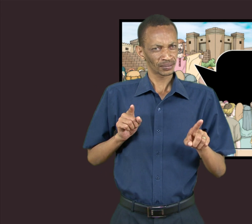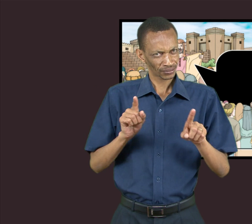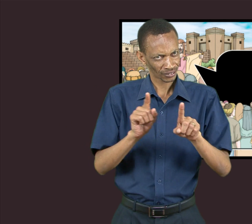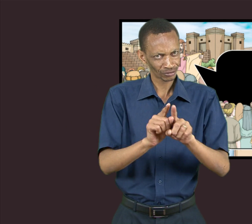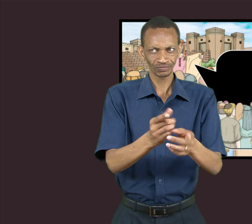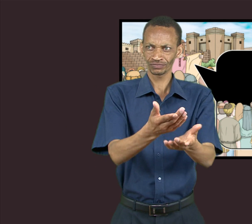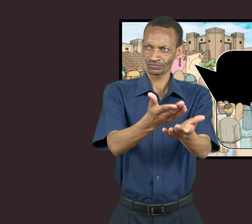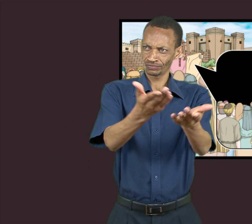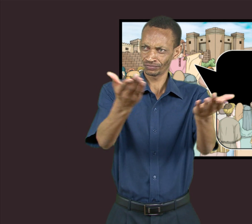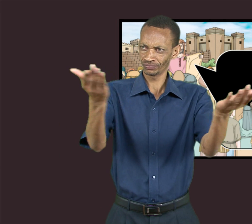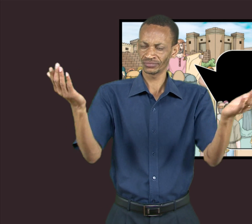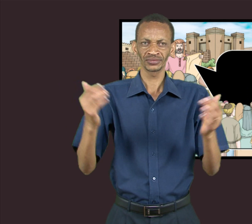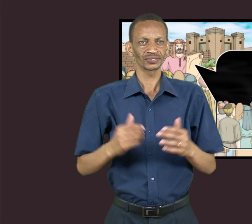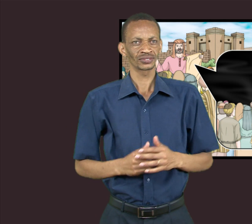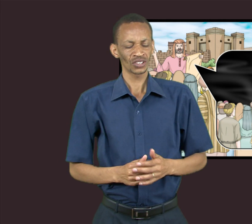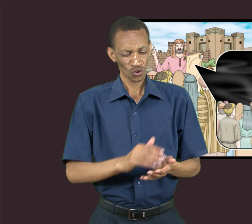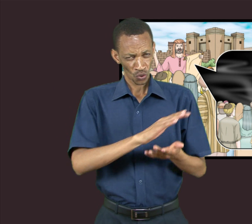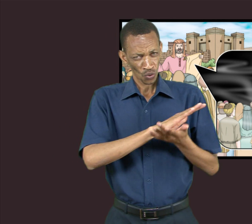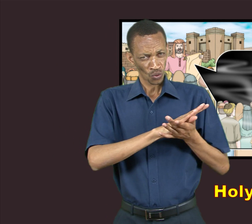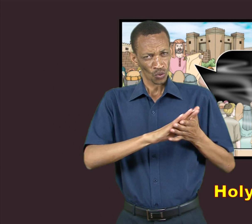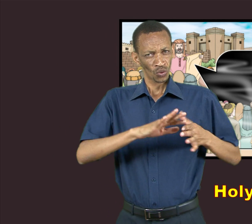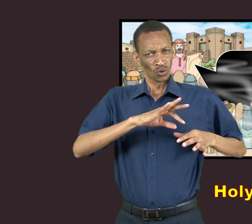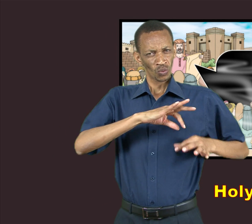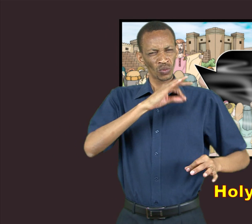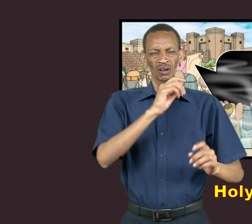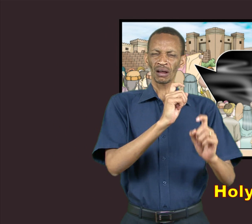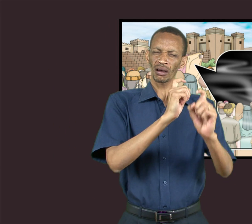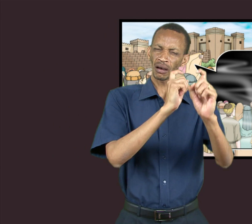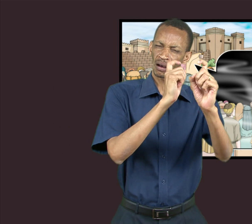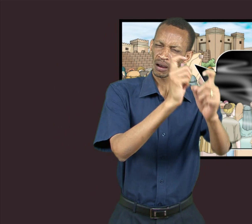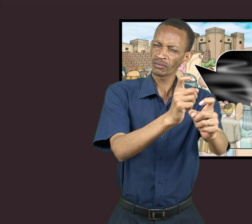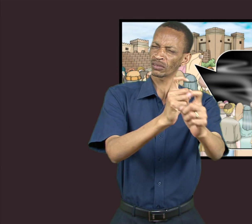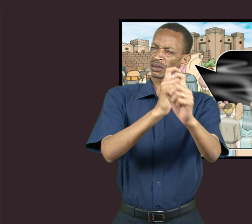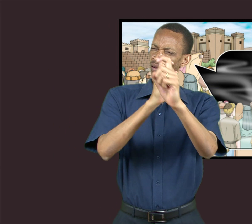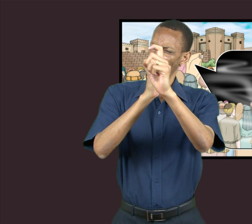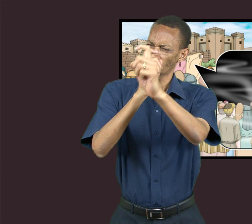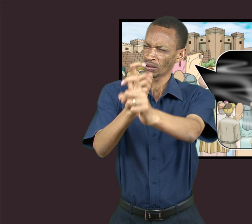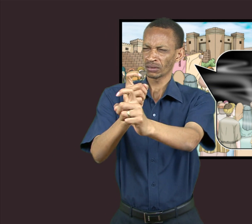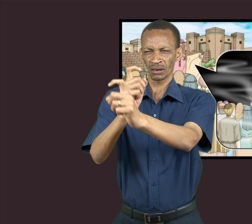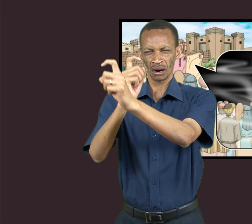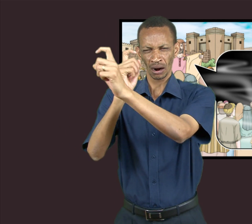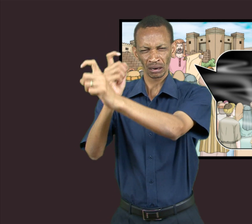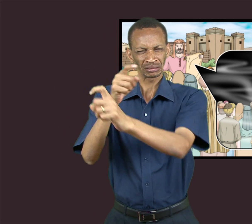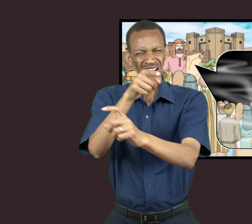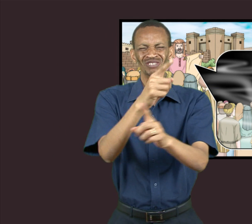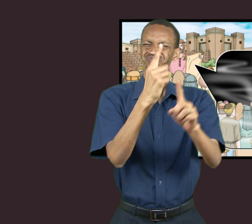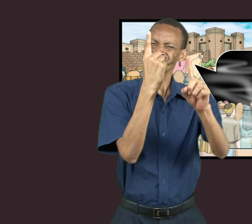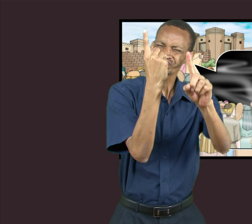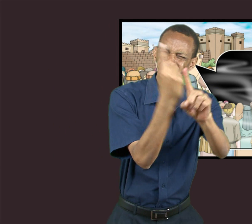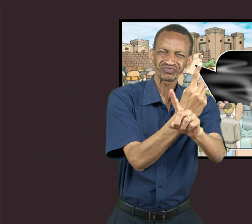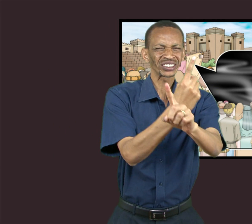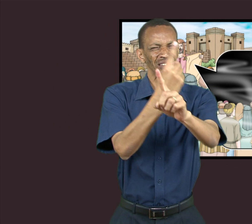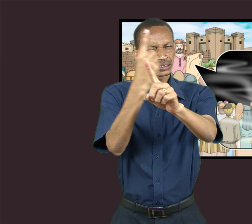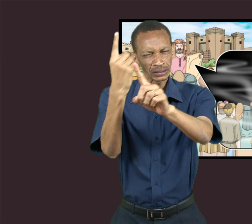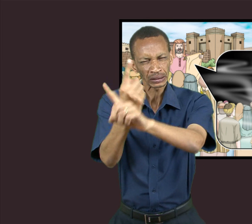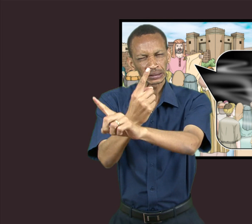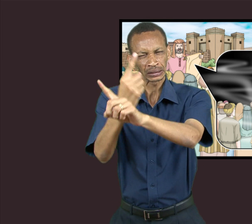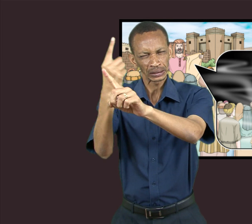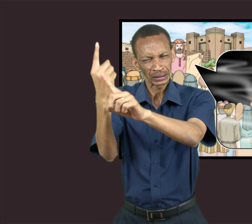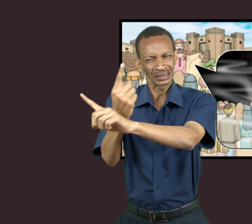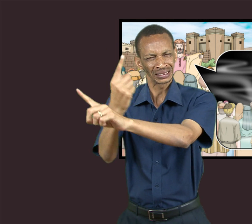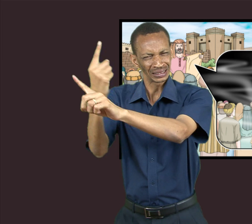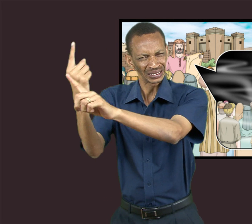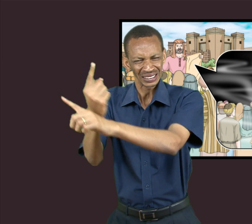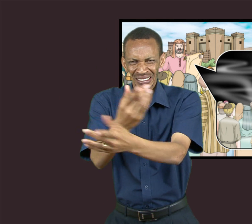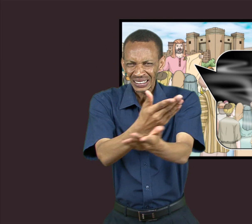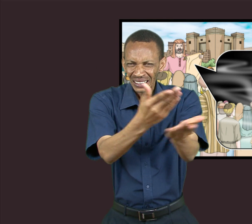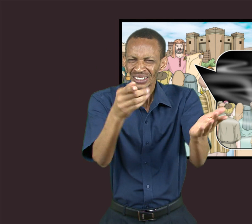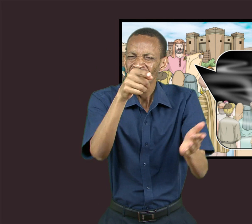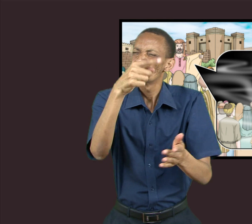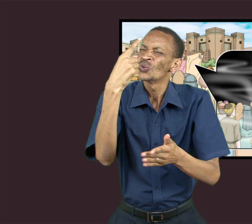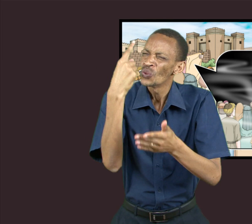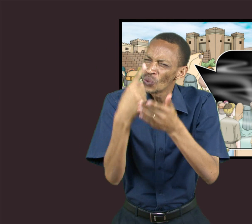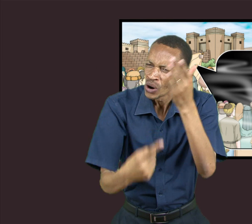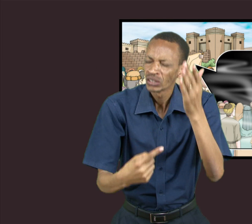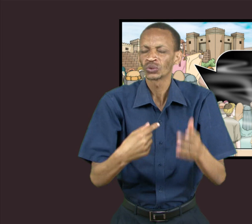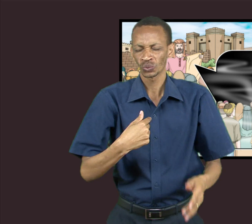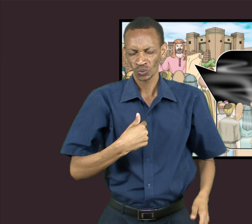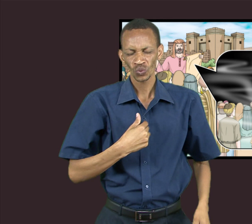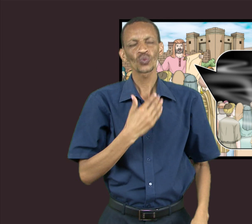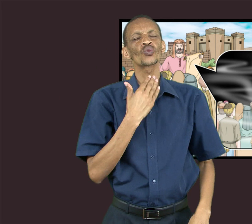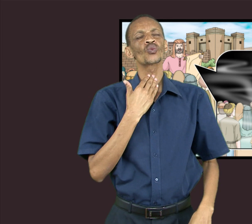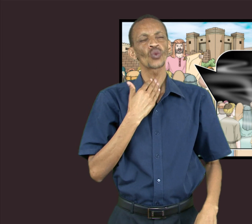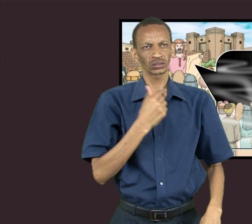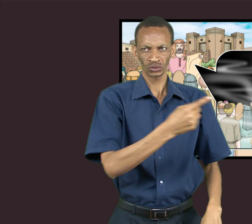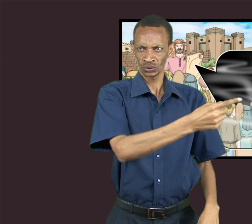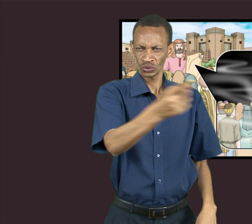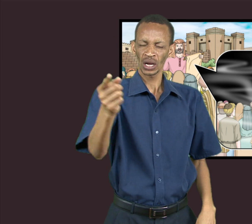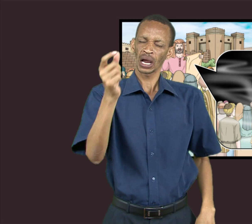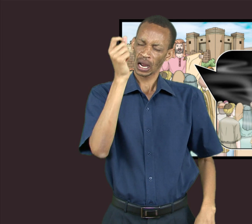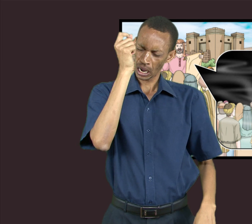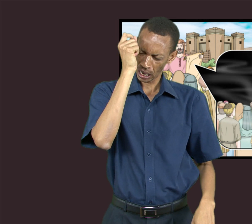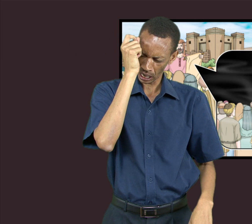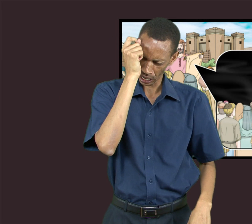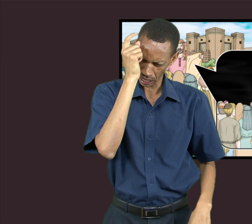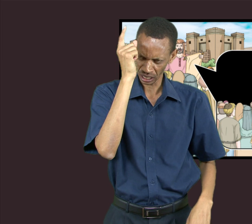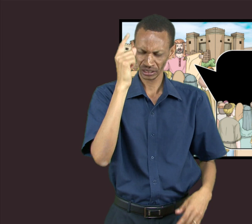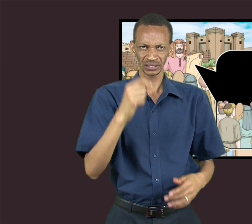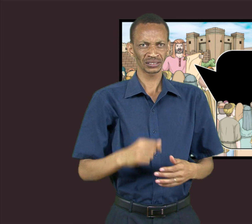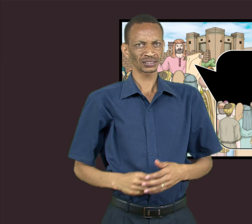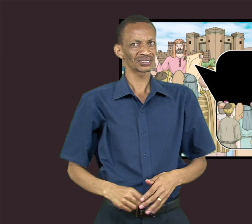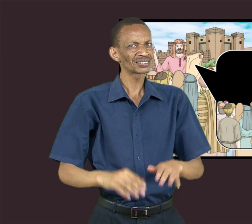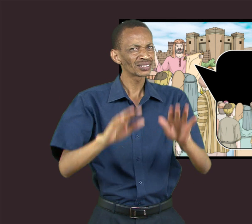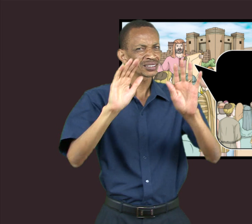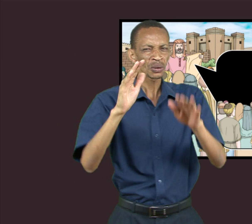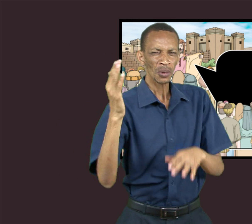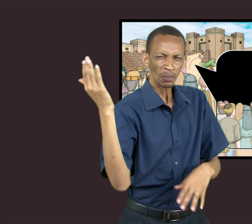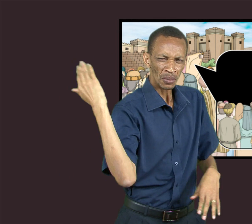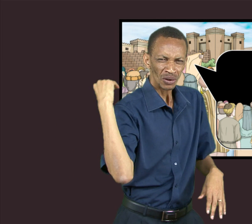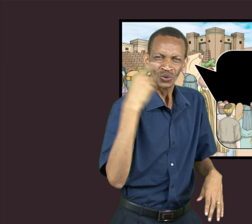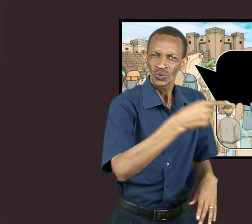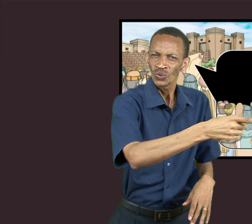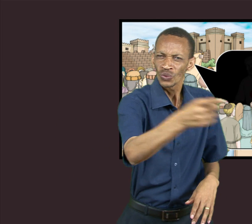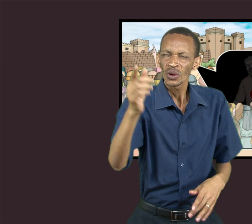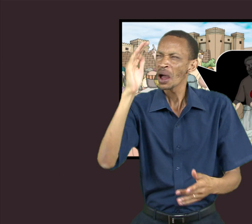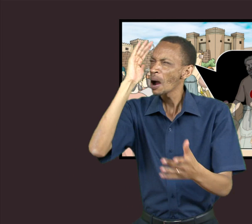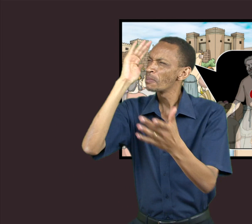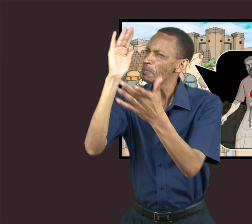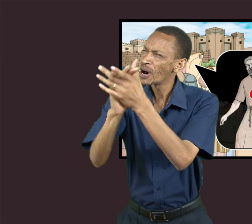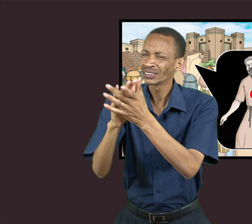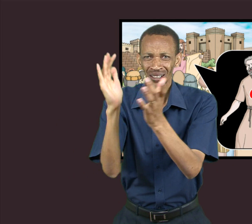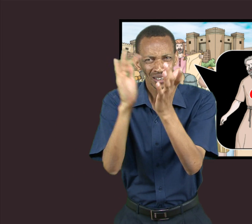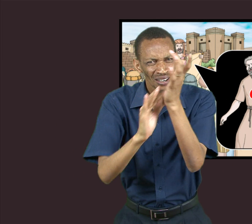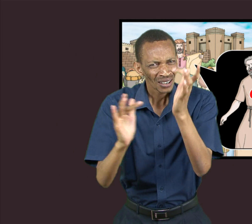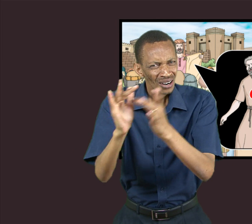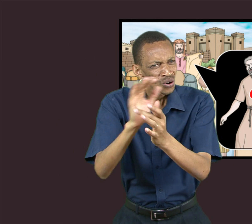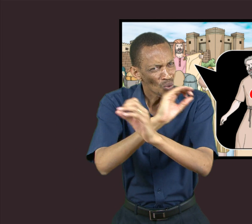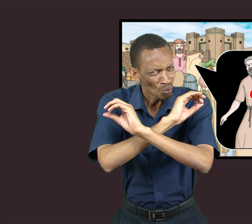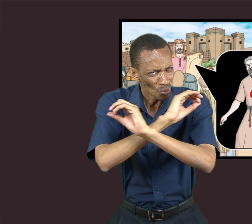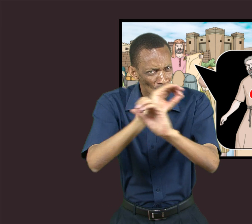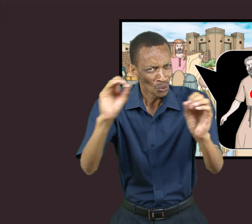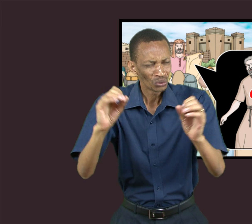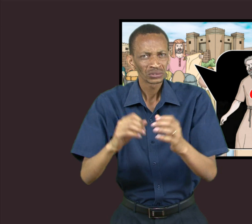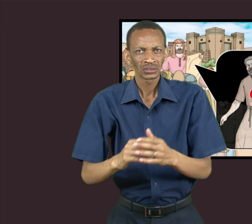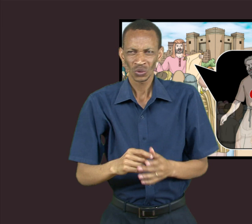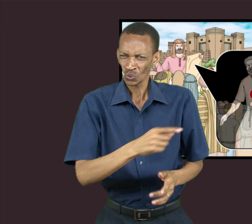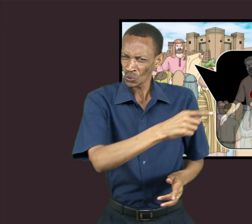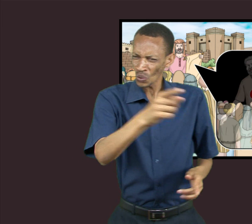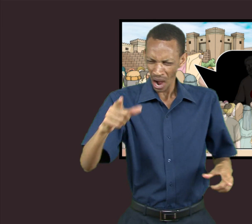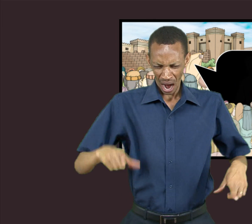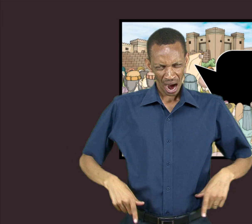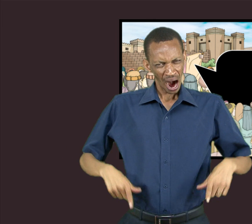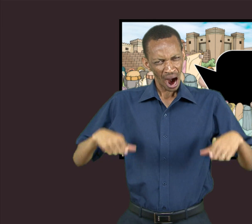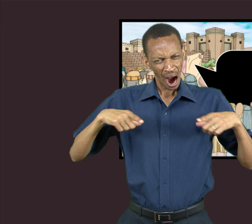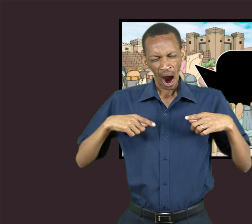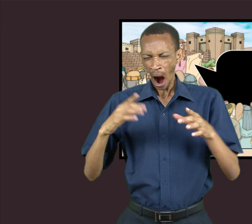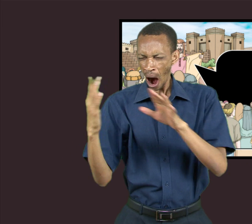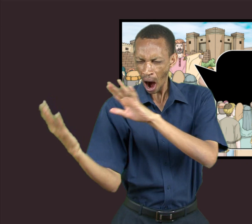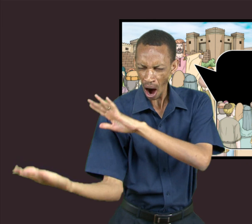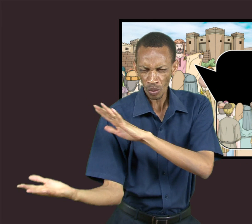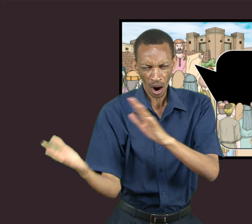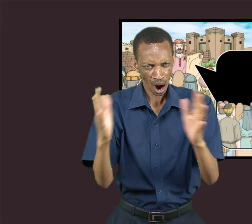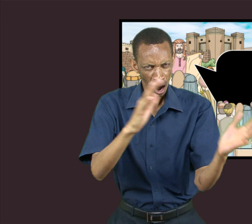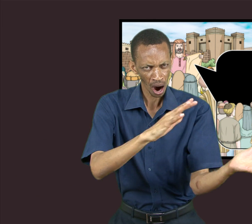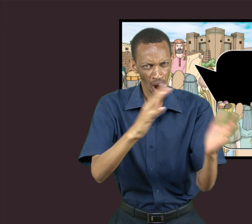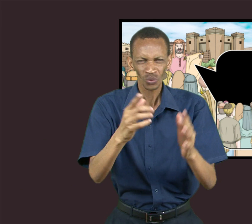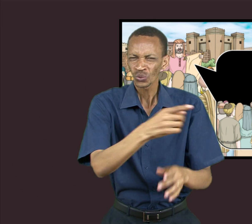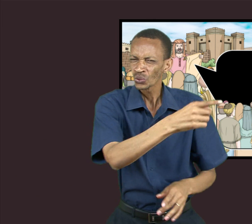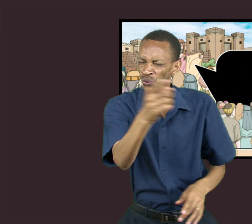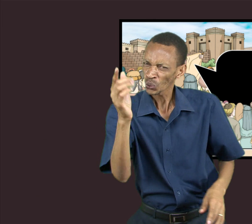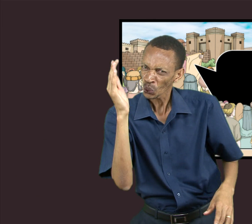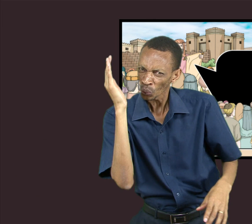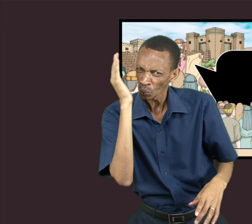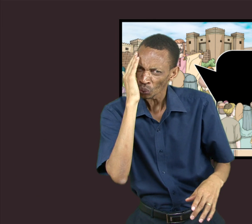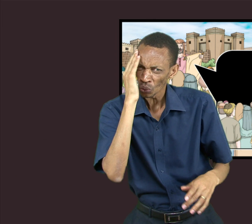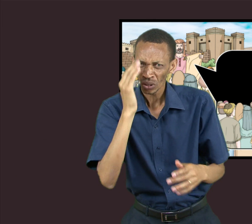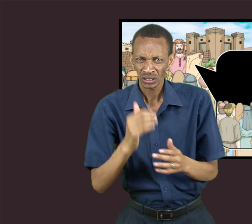Now about spiritual gifts, brothers, I do not want you to be uninformed.